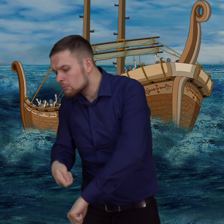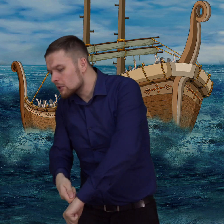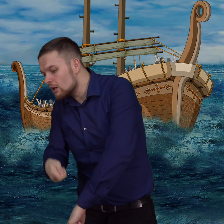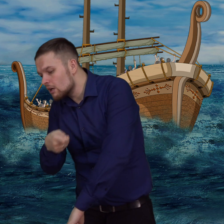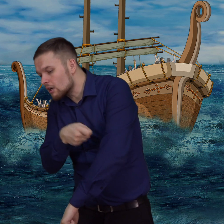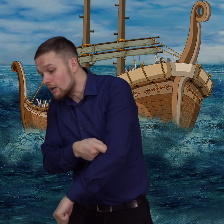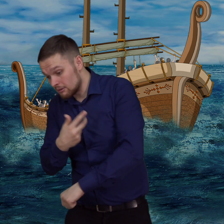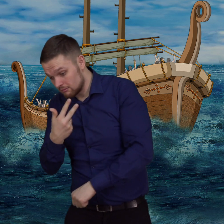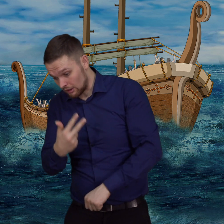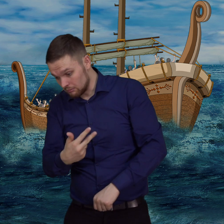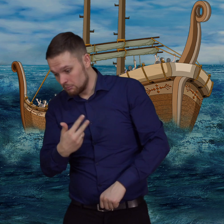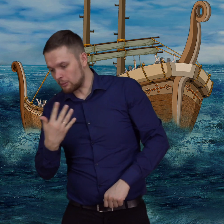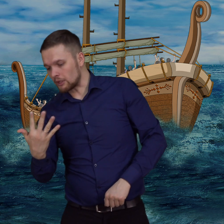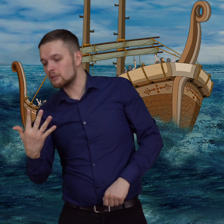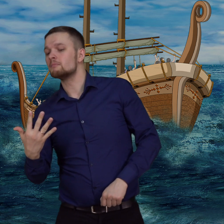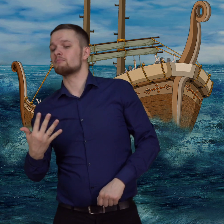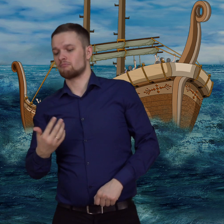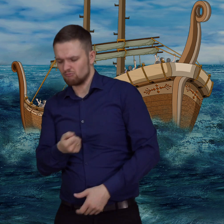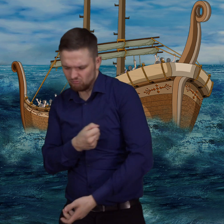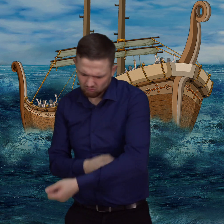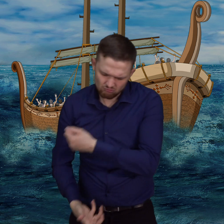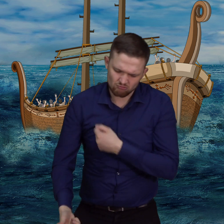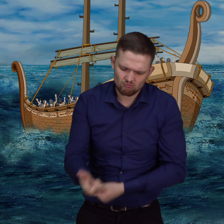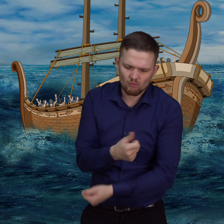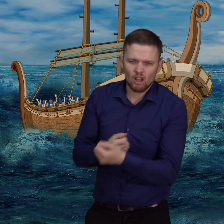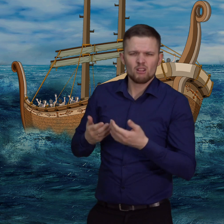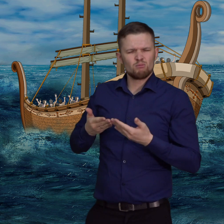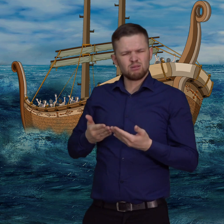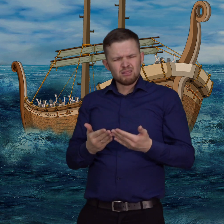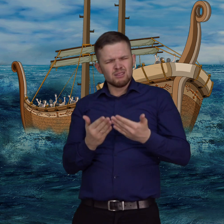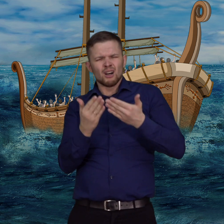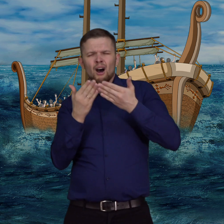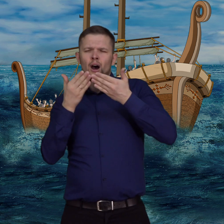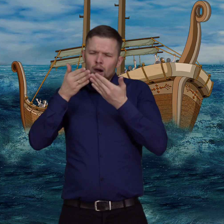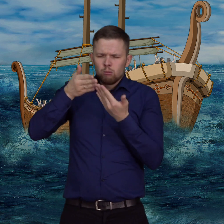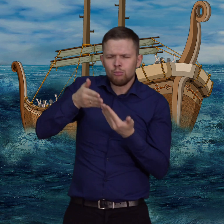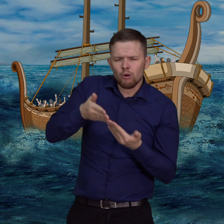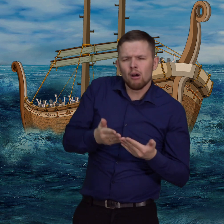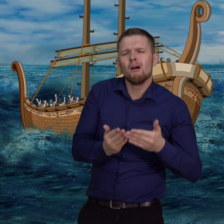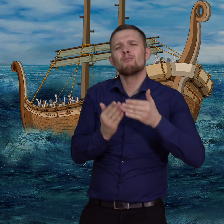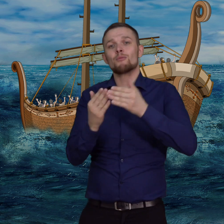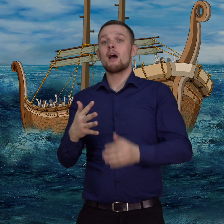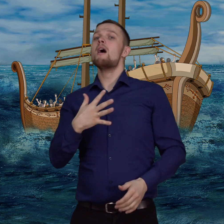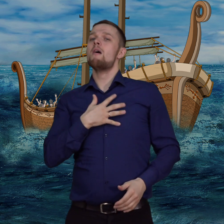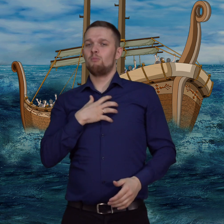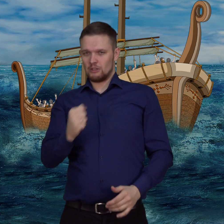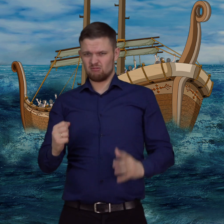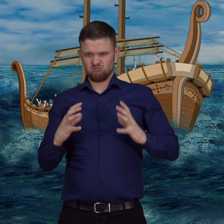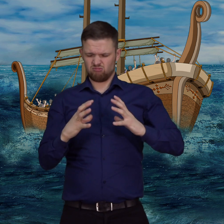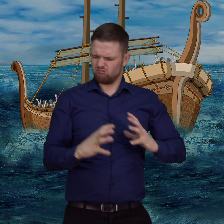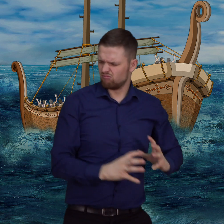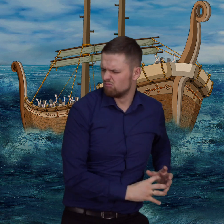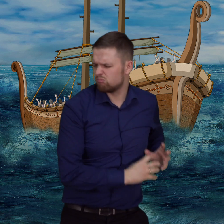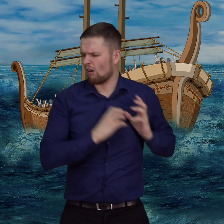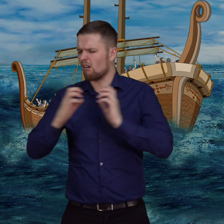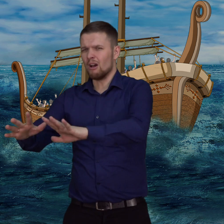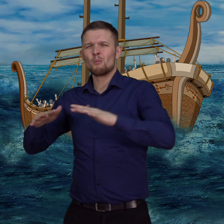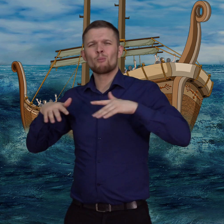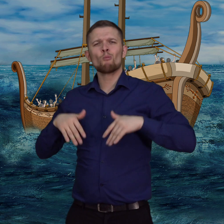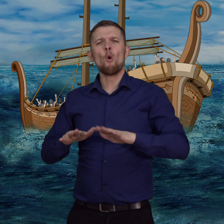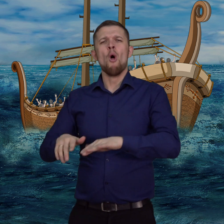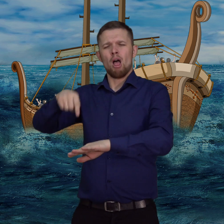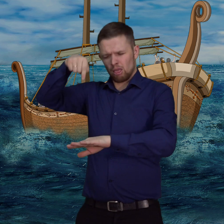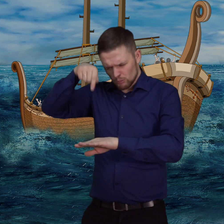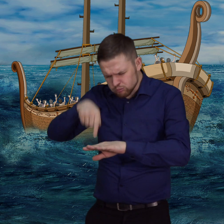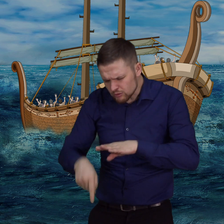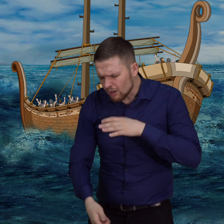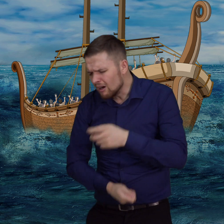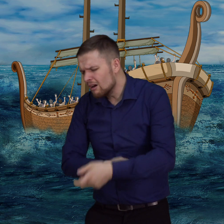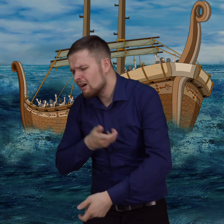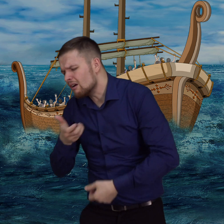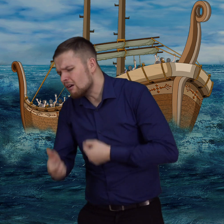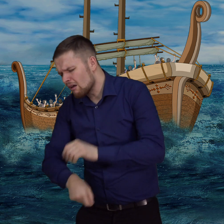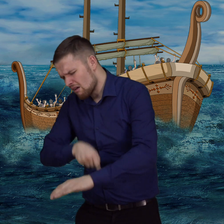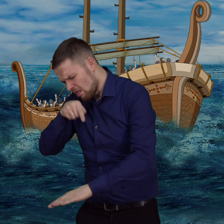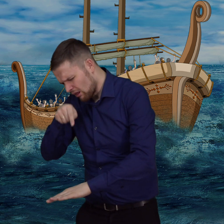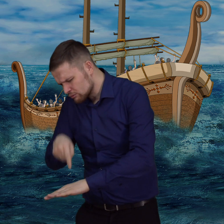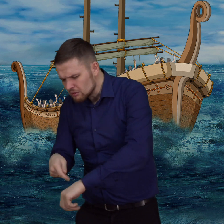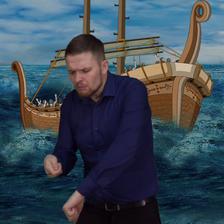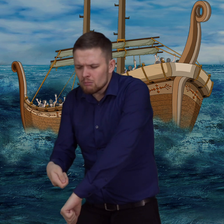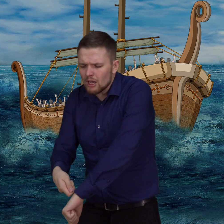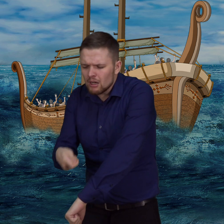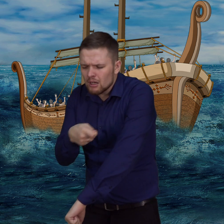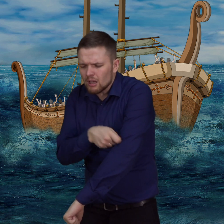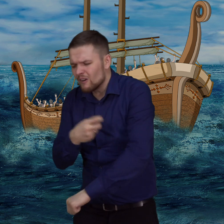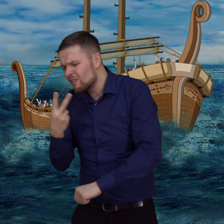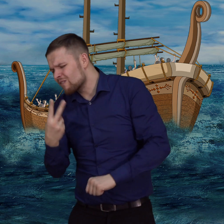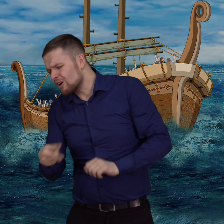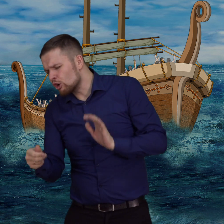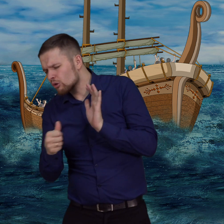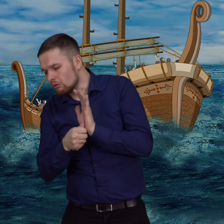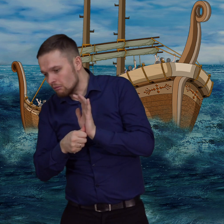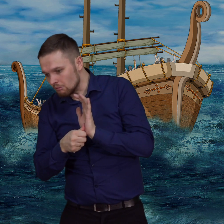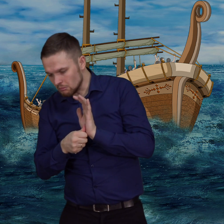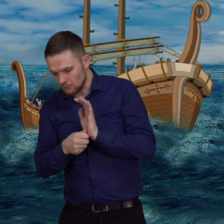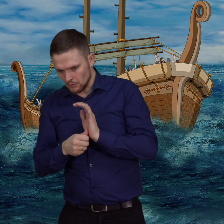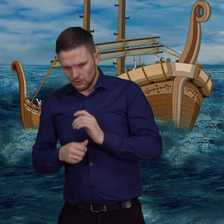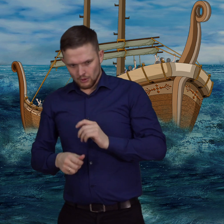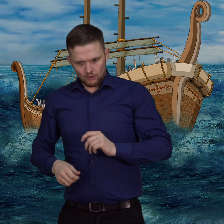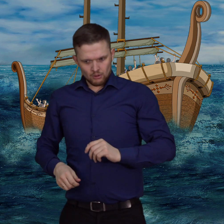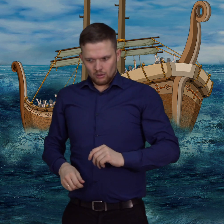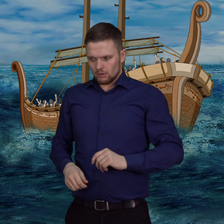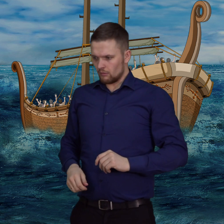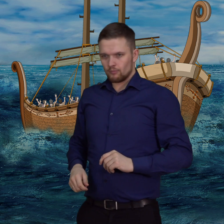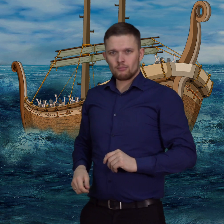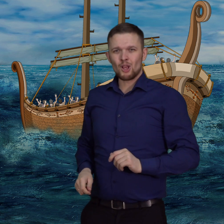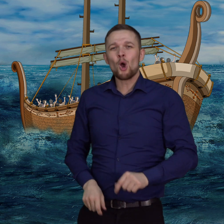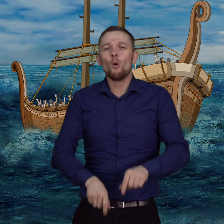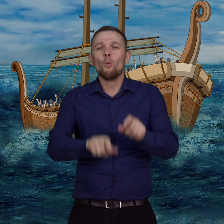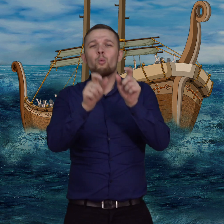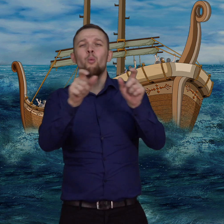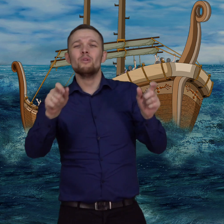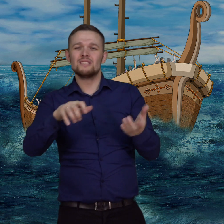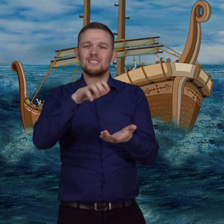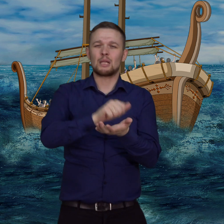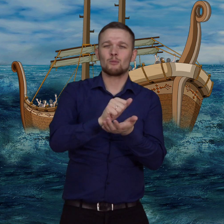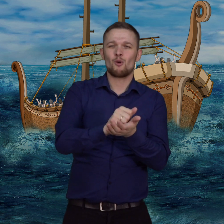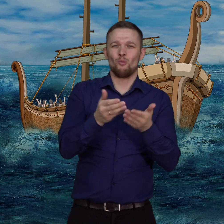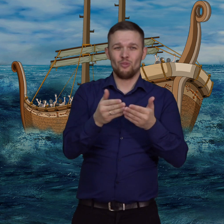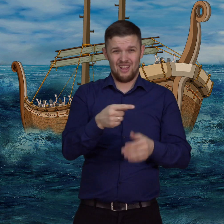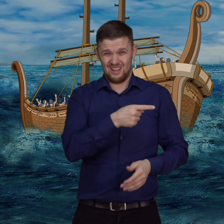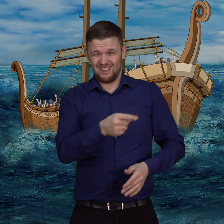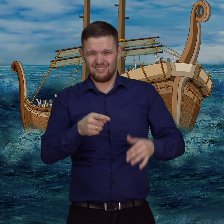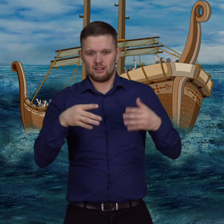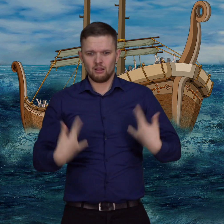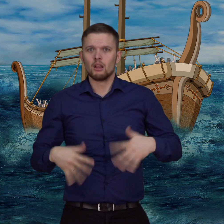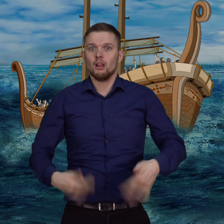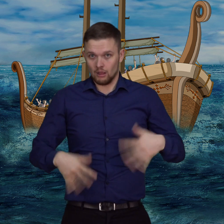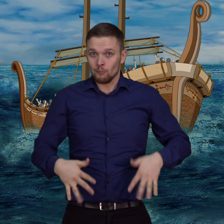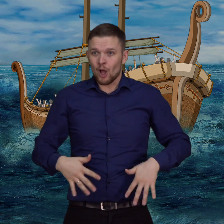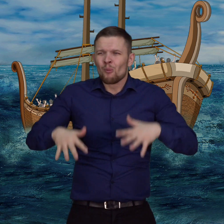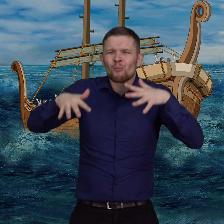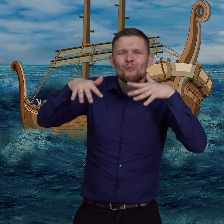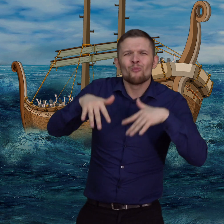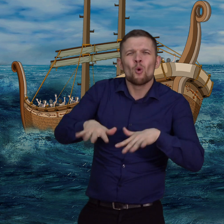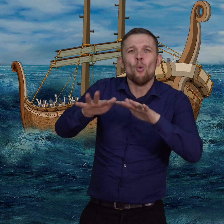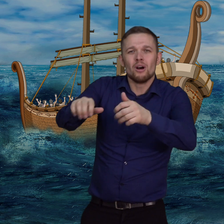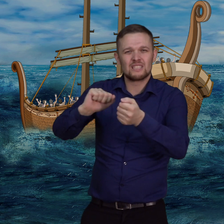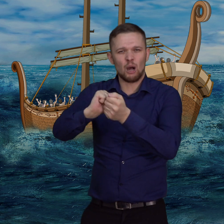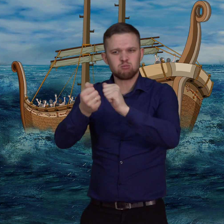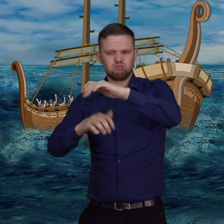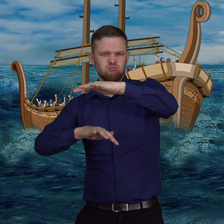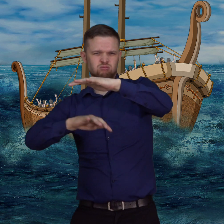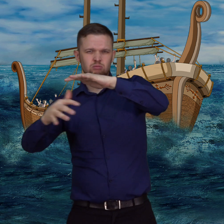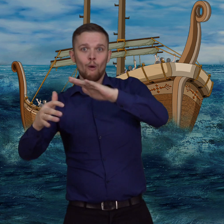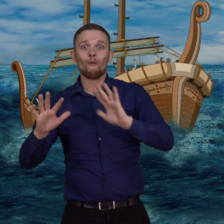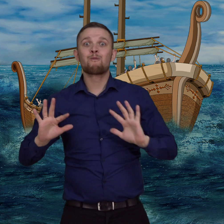They took soundings and found that the water was twenty fathoms deep.